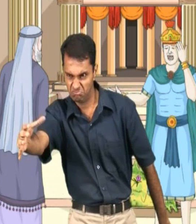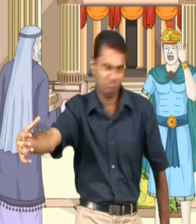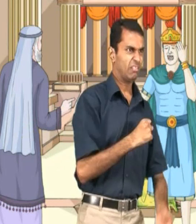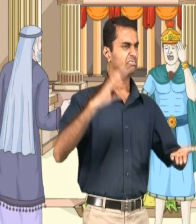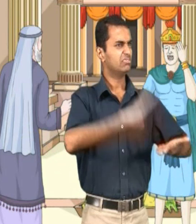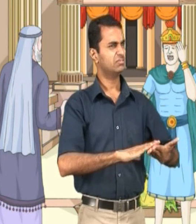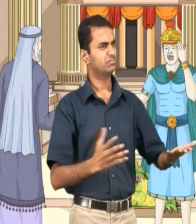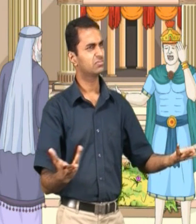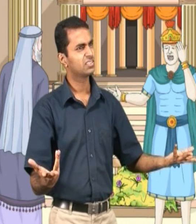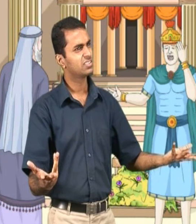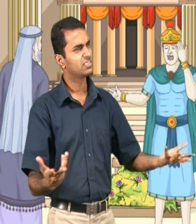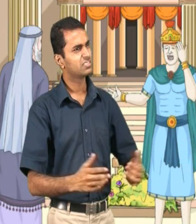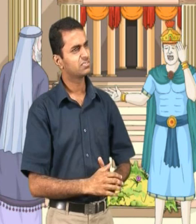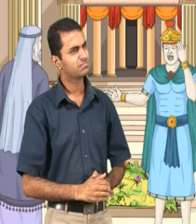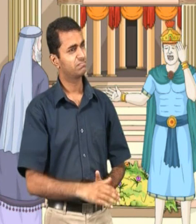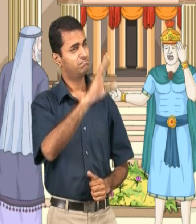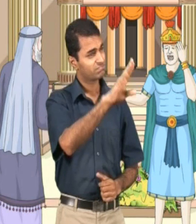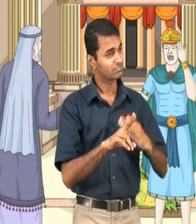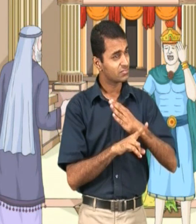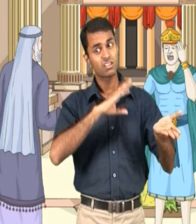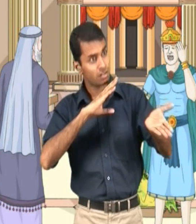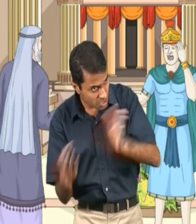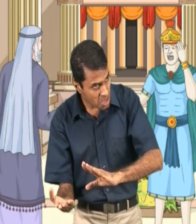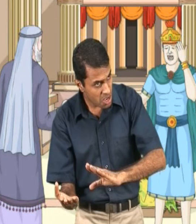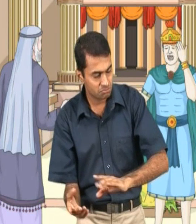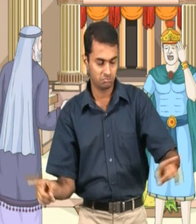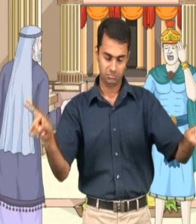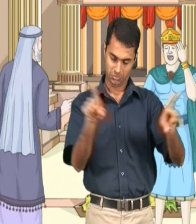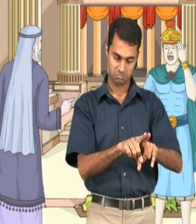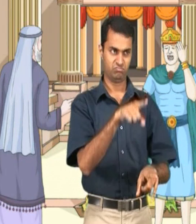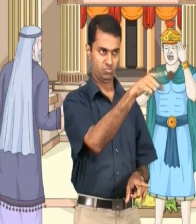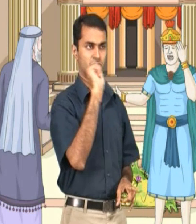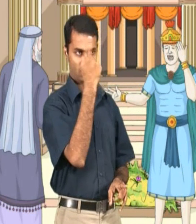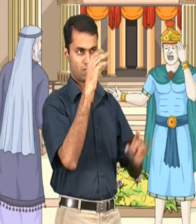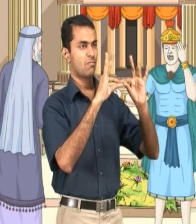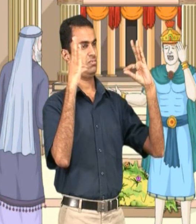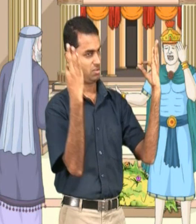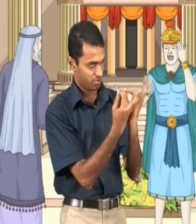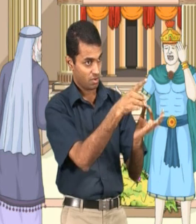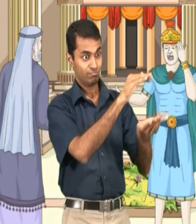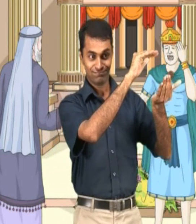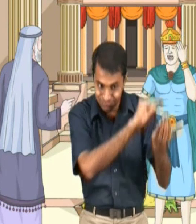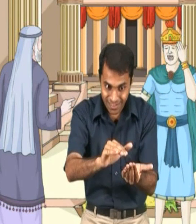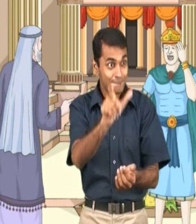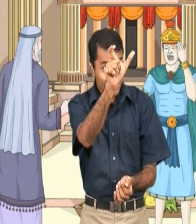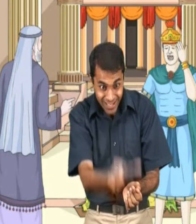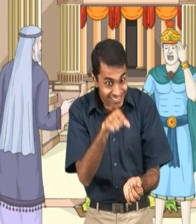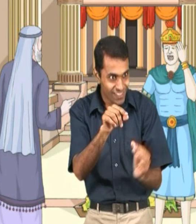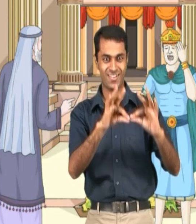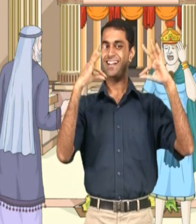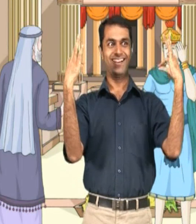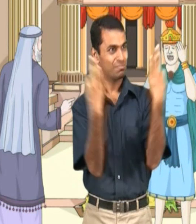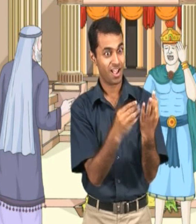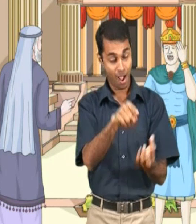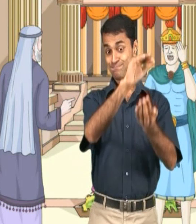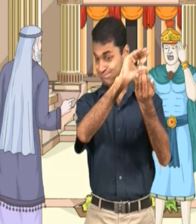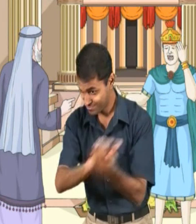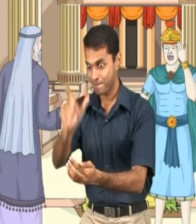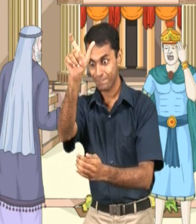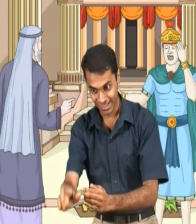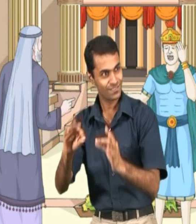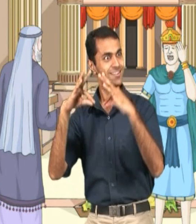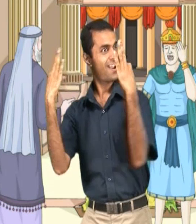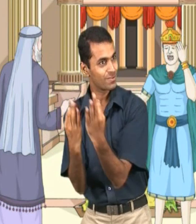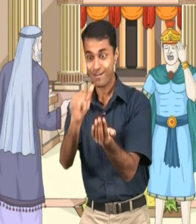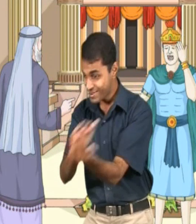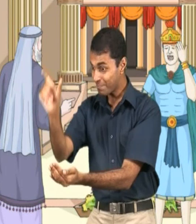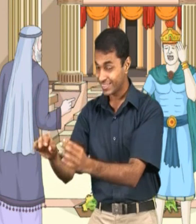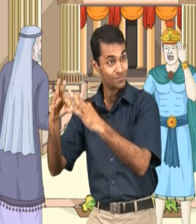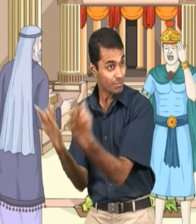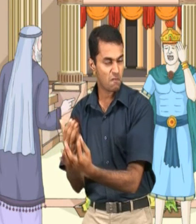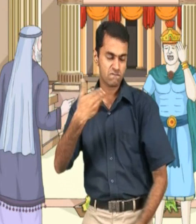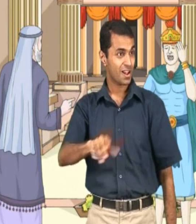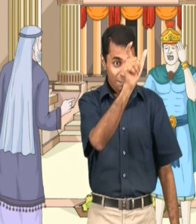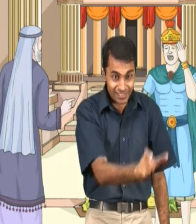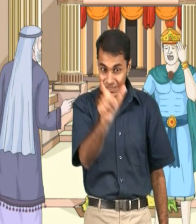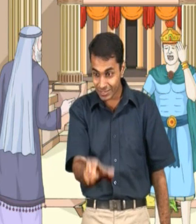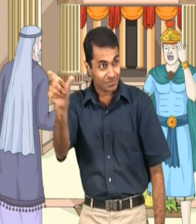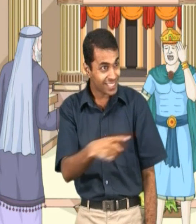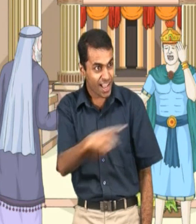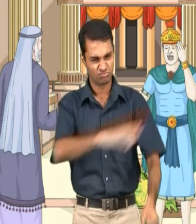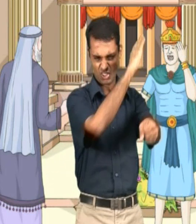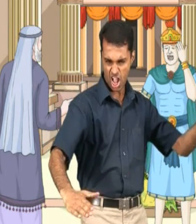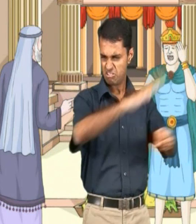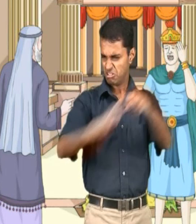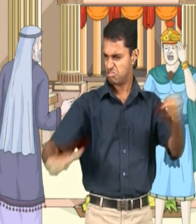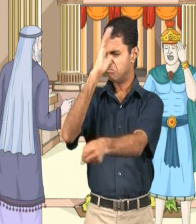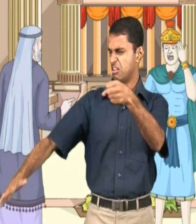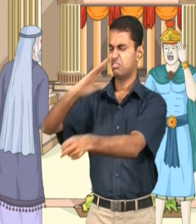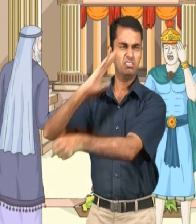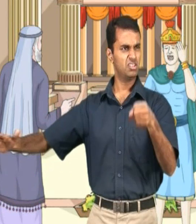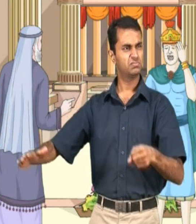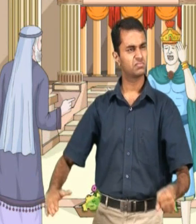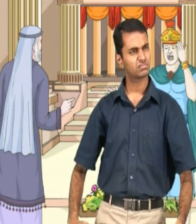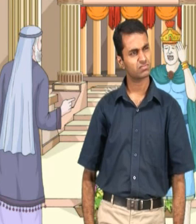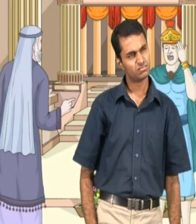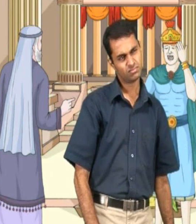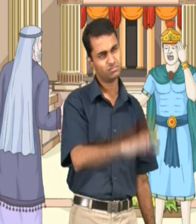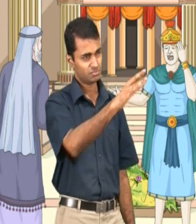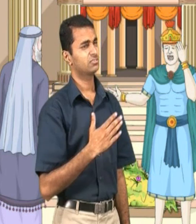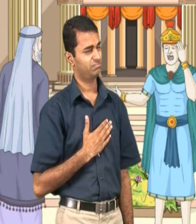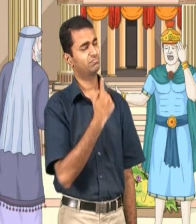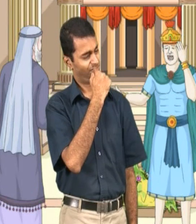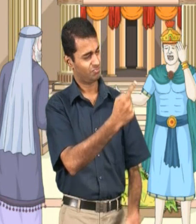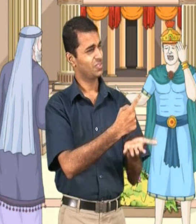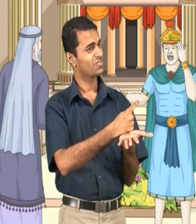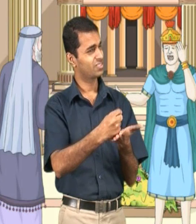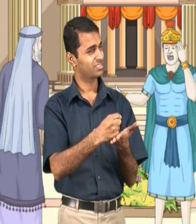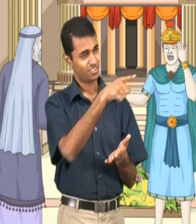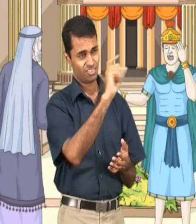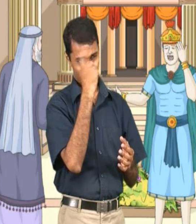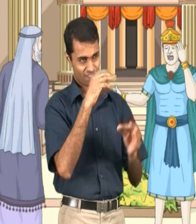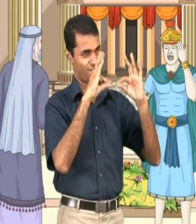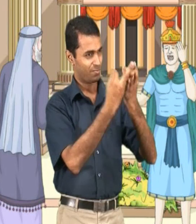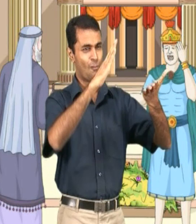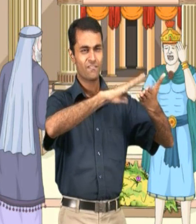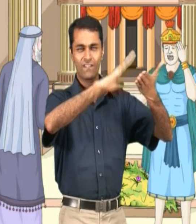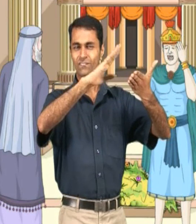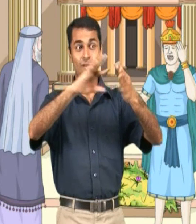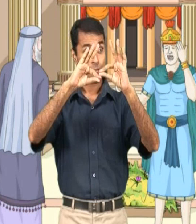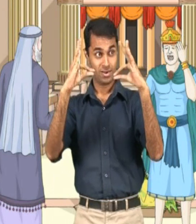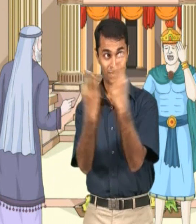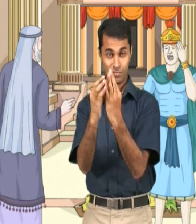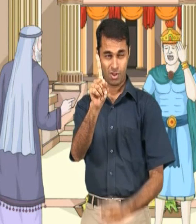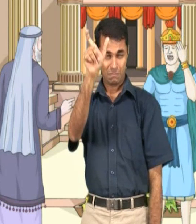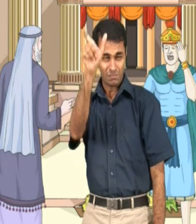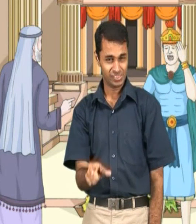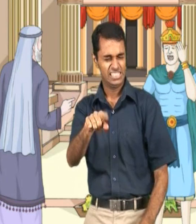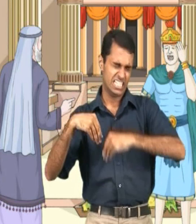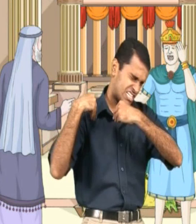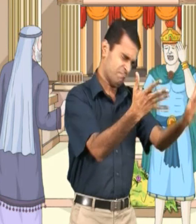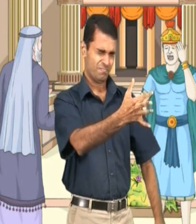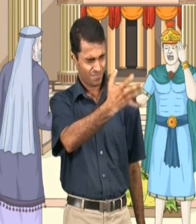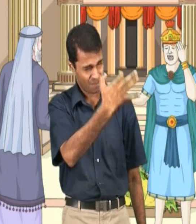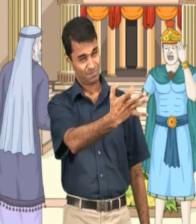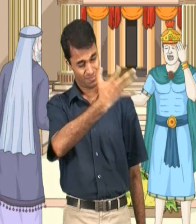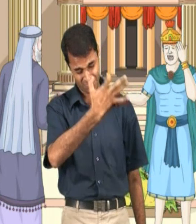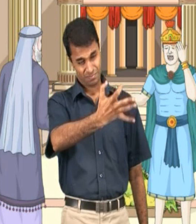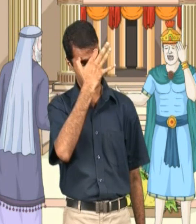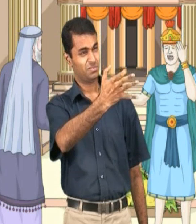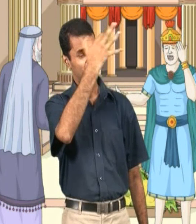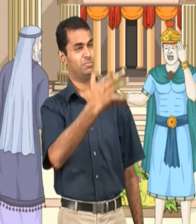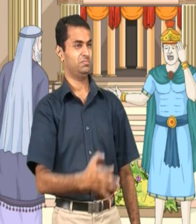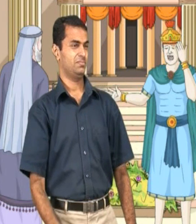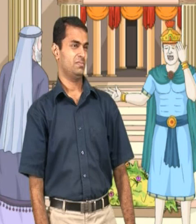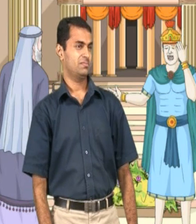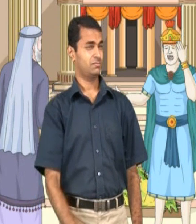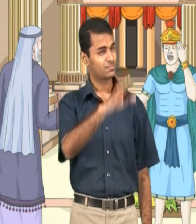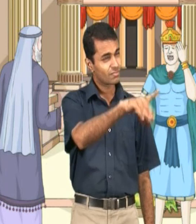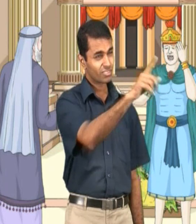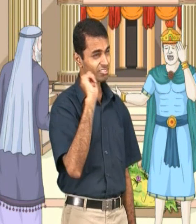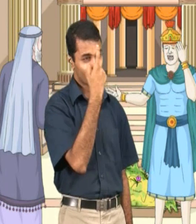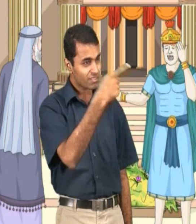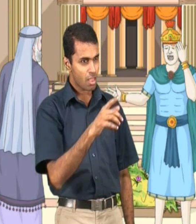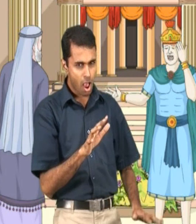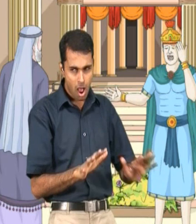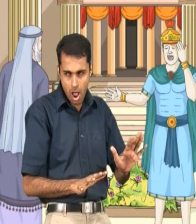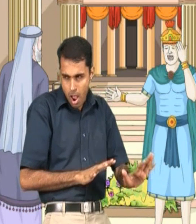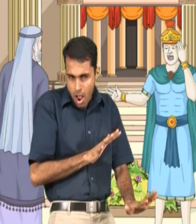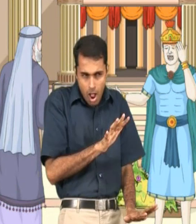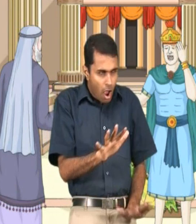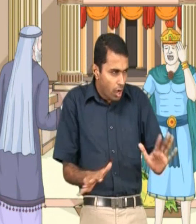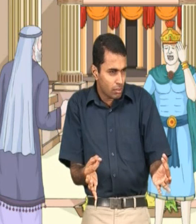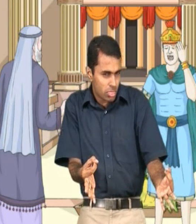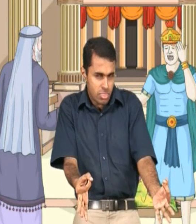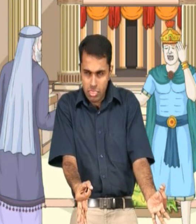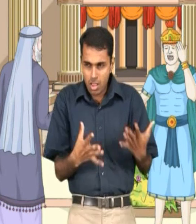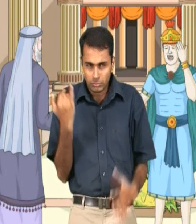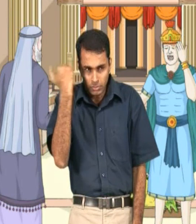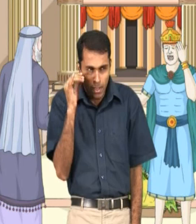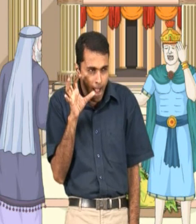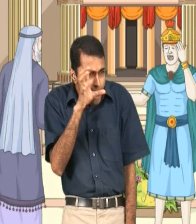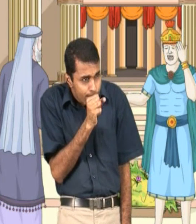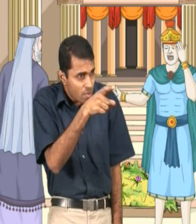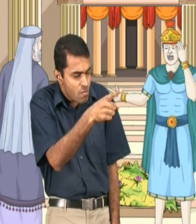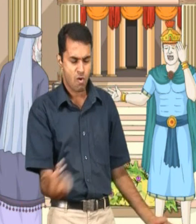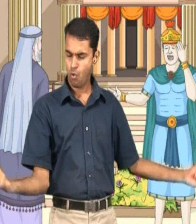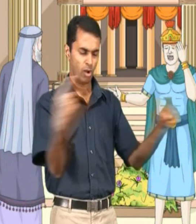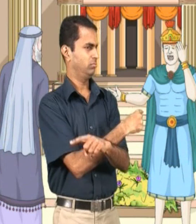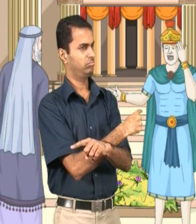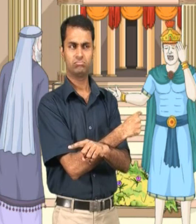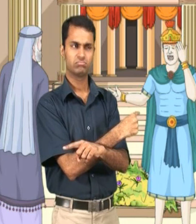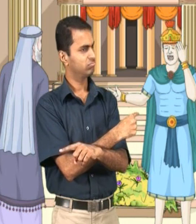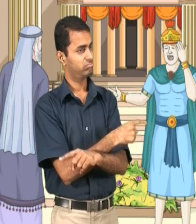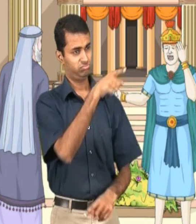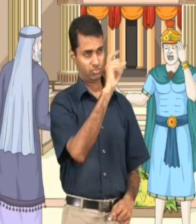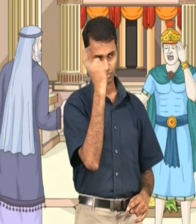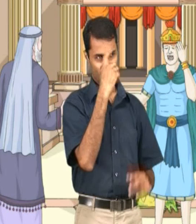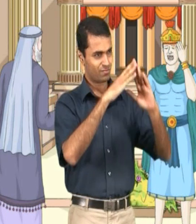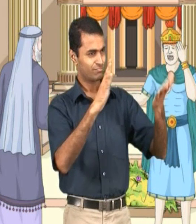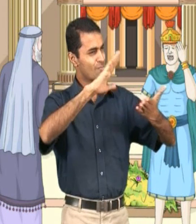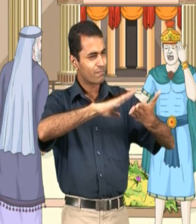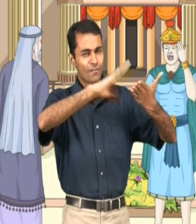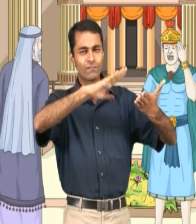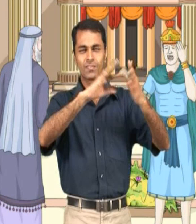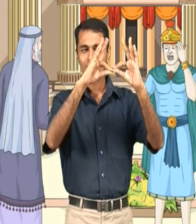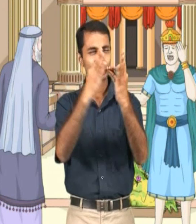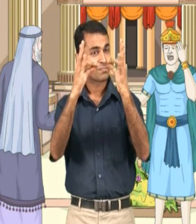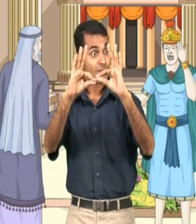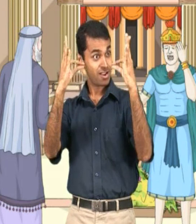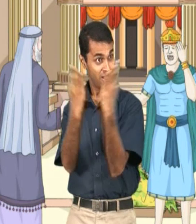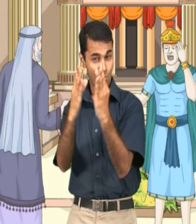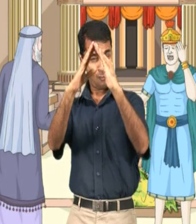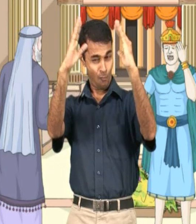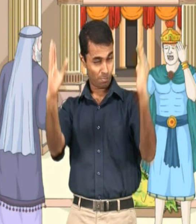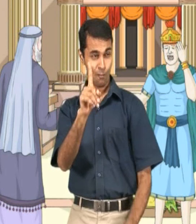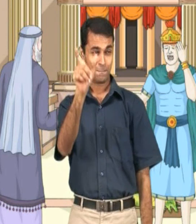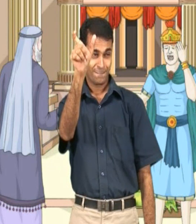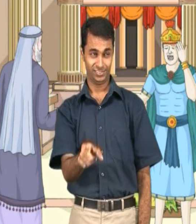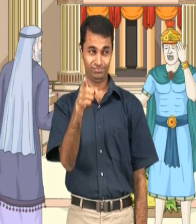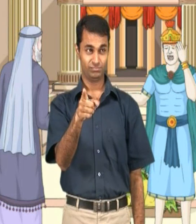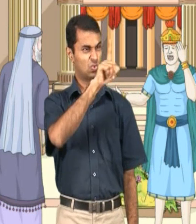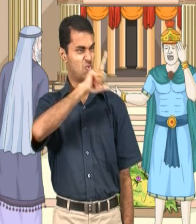Now, therefore, the sword will never depart from your house, because you have despised Me and have taken the wife of Uriah the Hittite to be your own.’ This is what the LORD says: ‘I will raise up adversity against you from your own house.